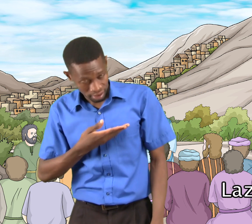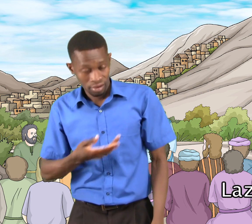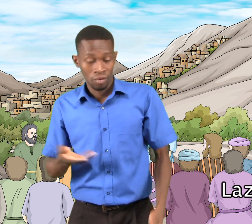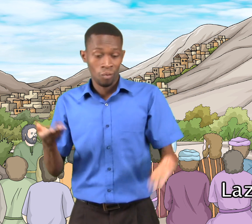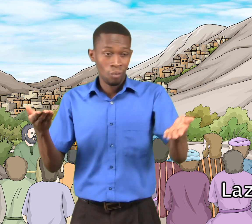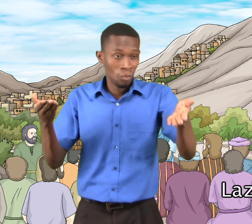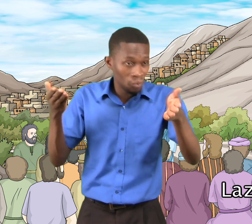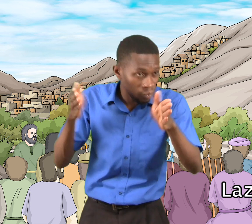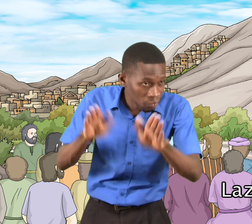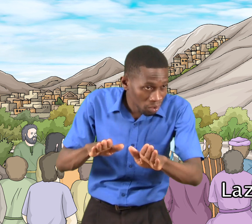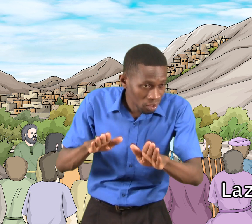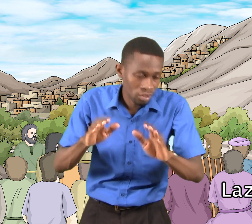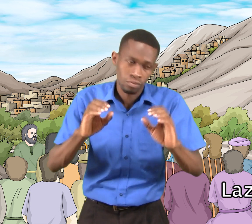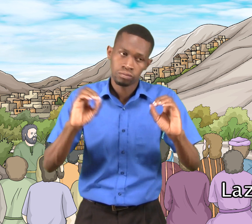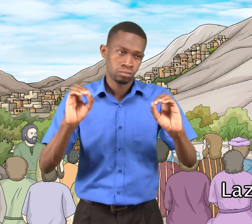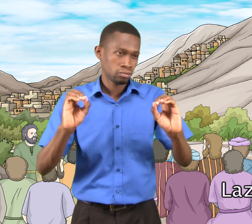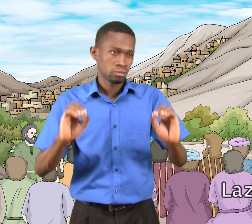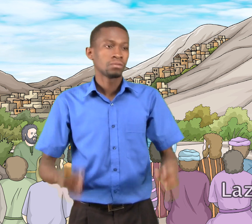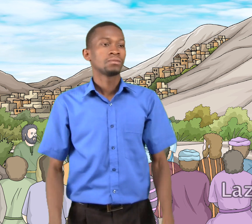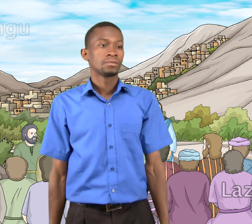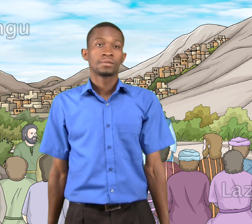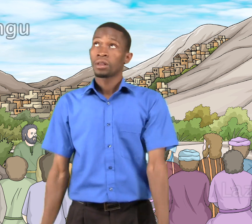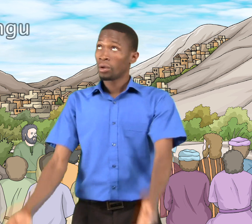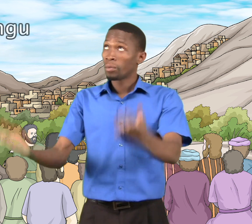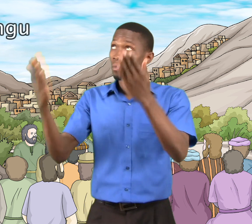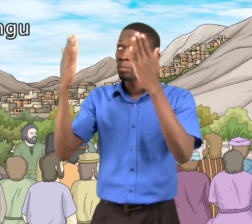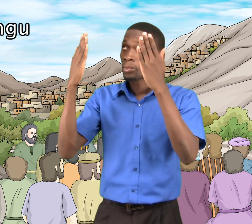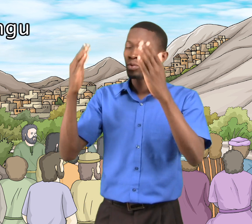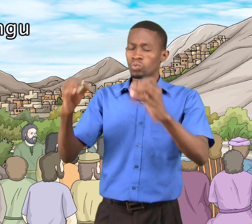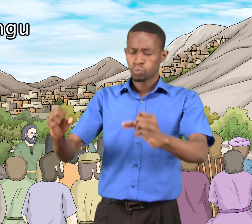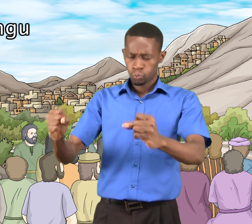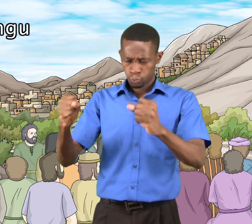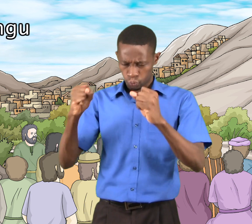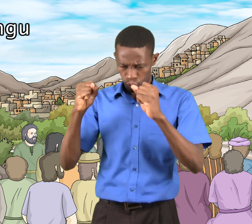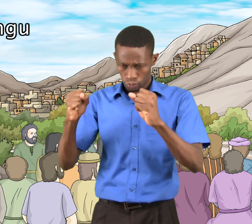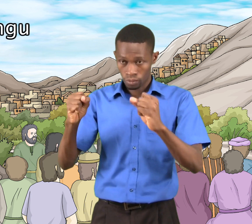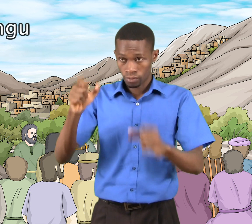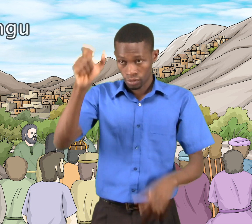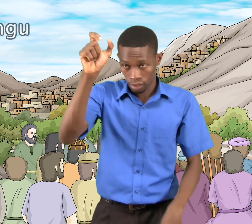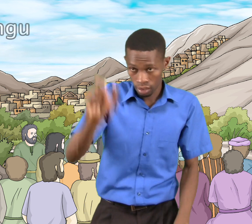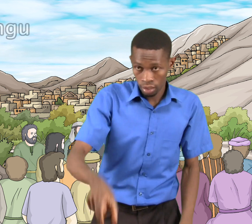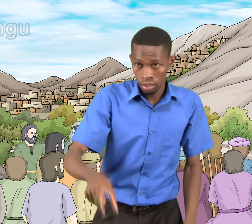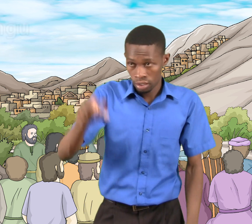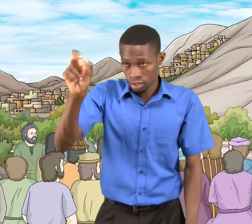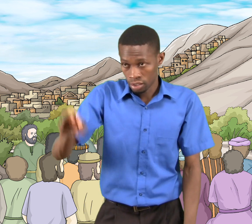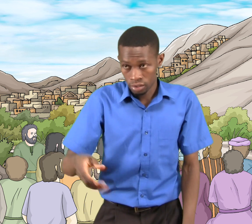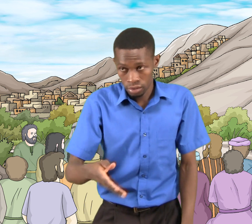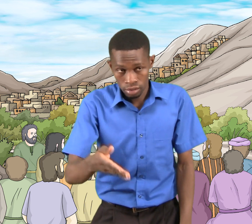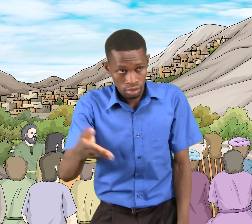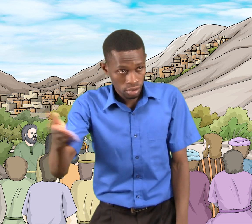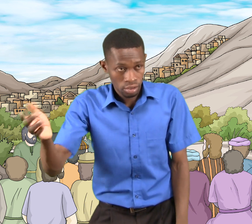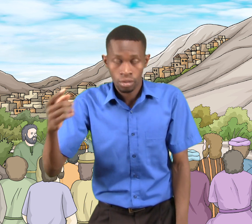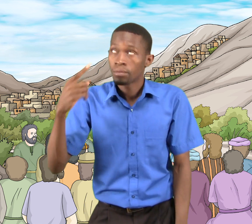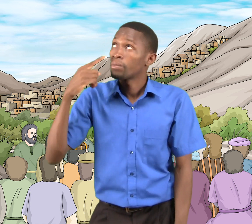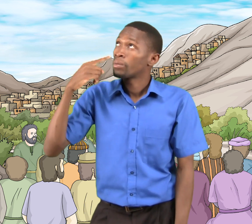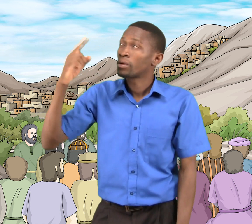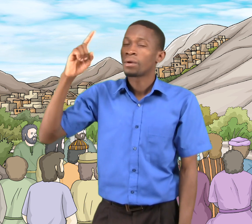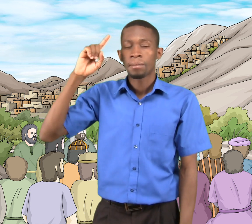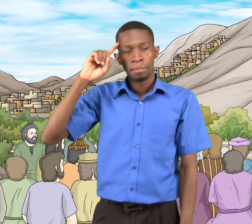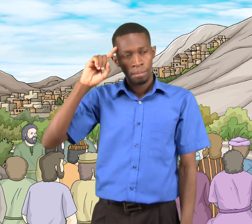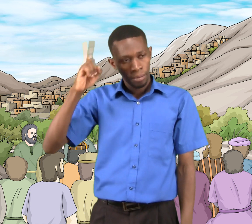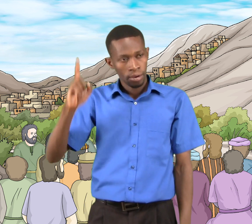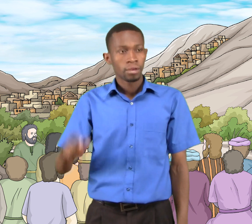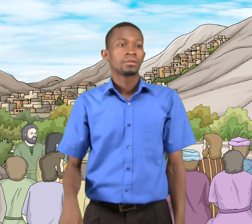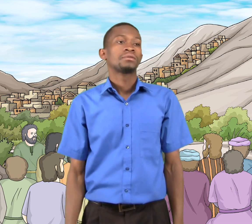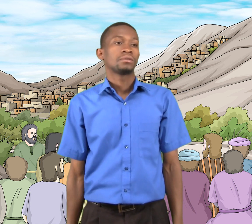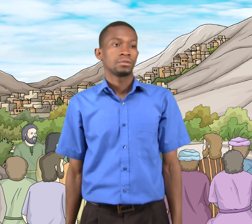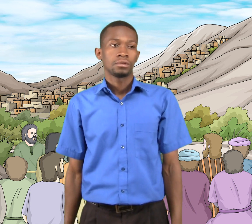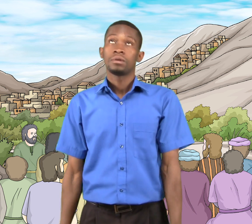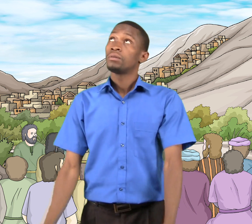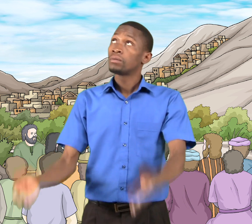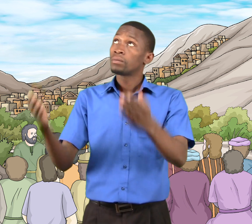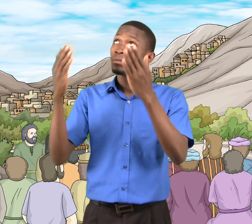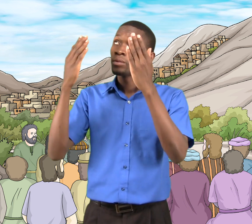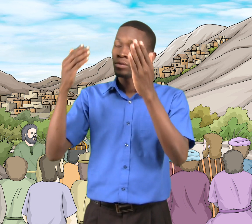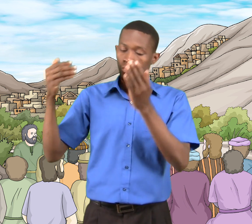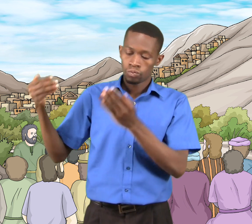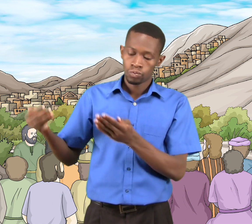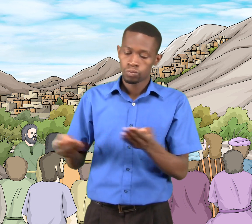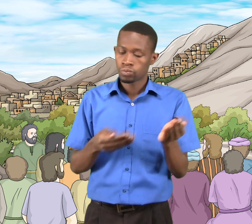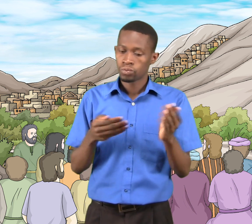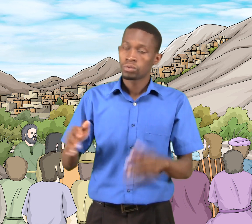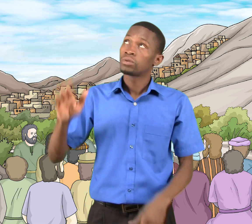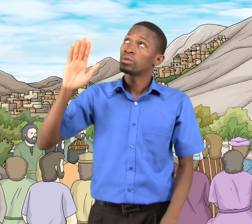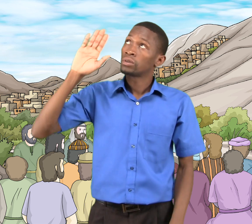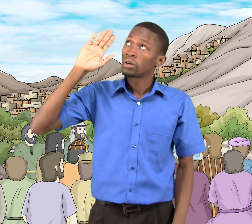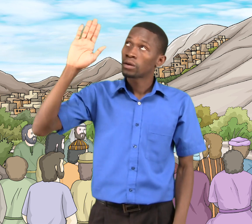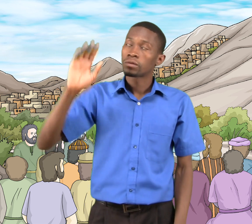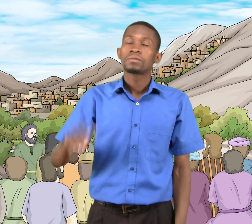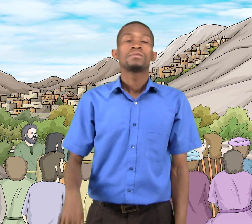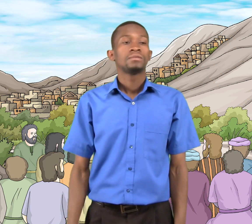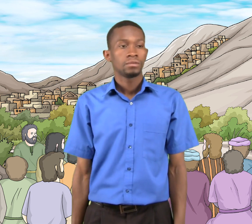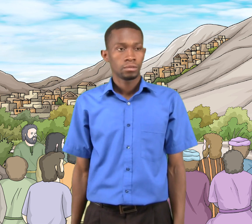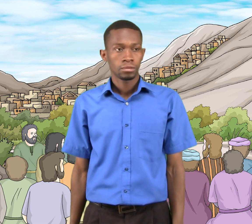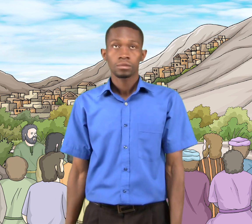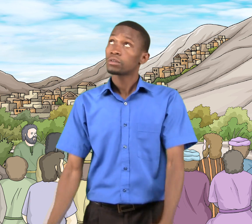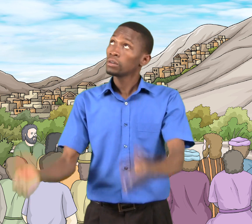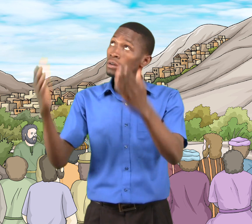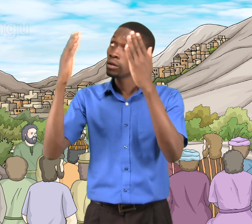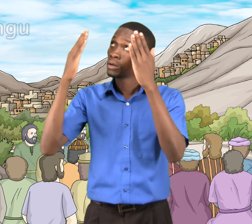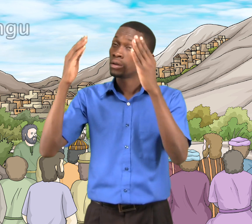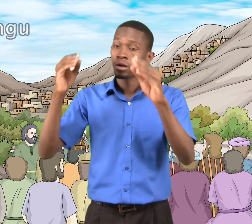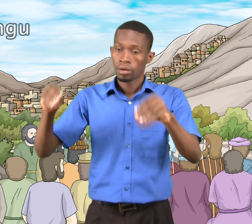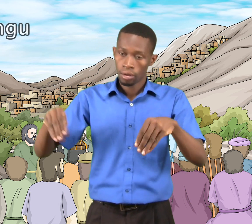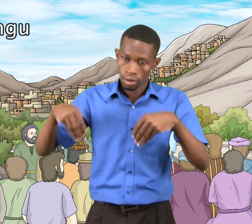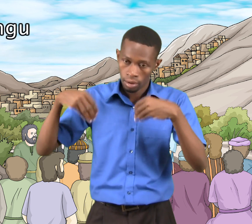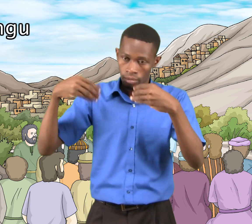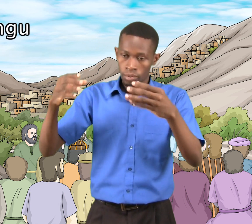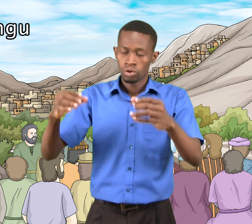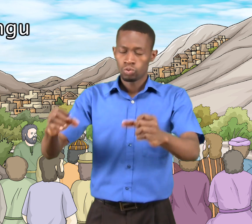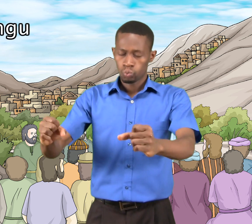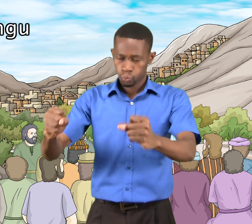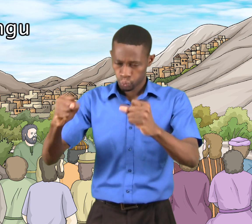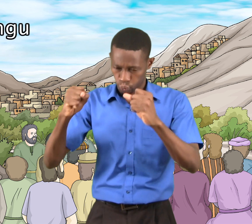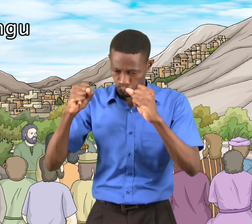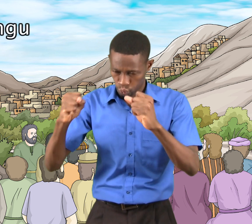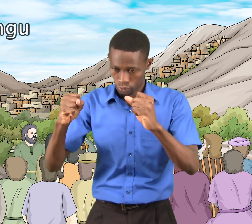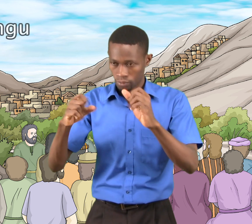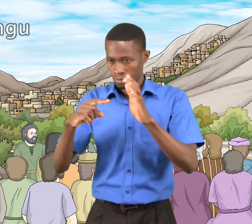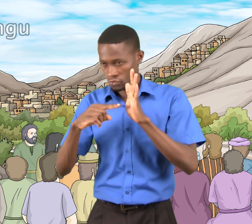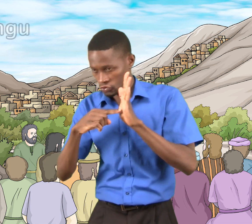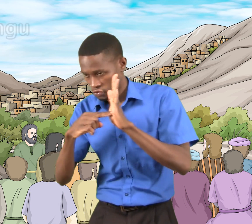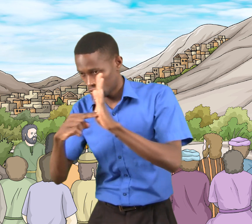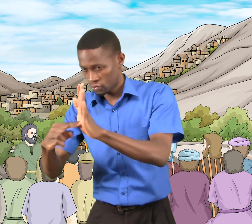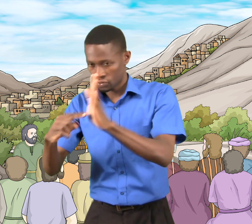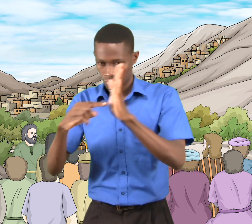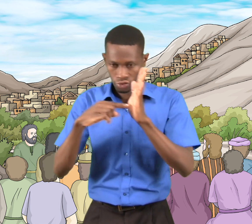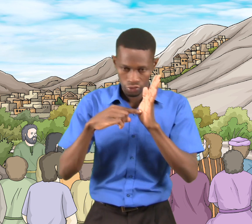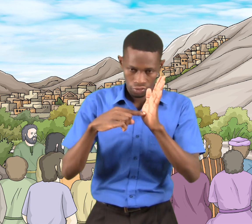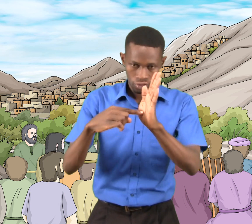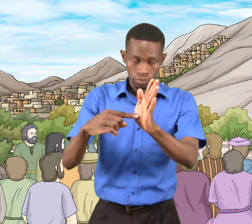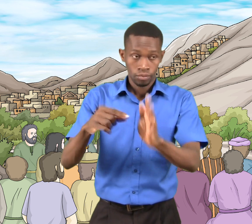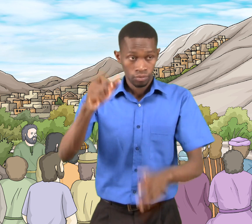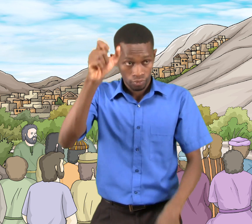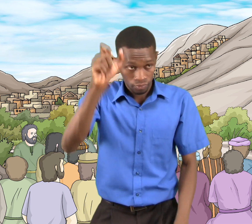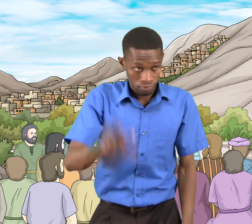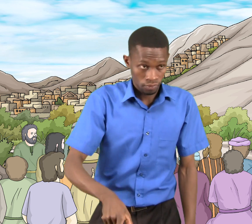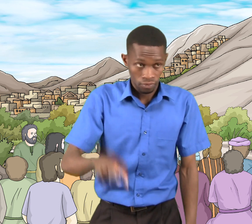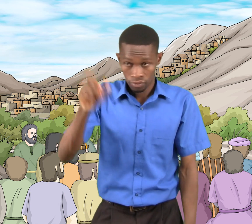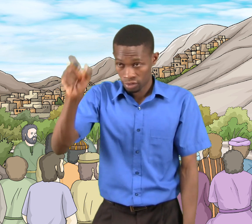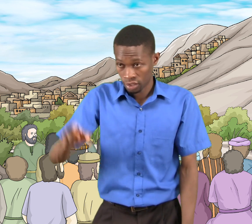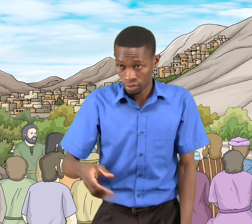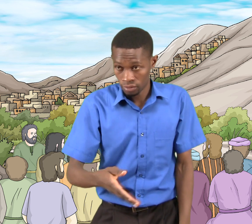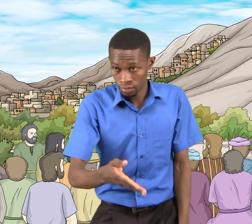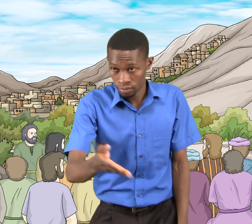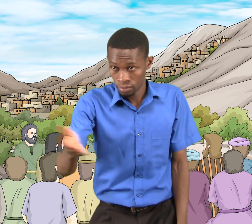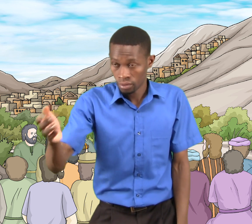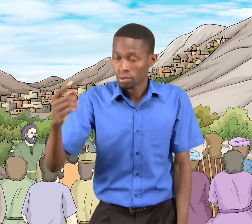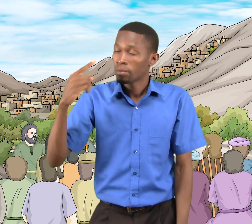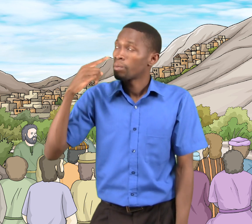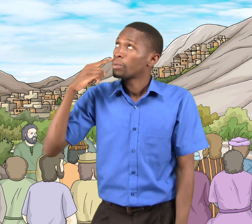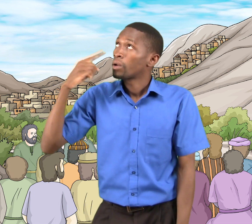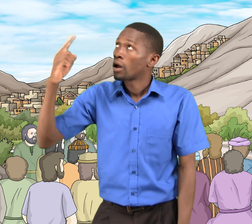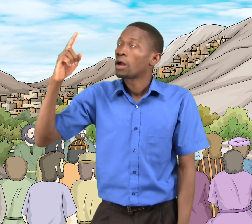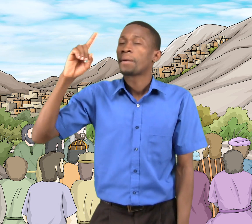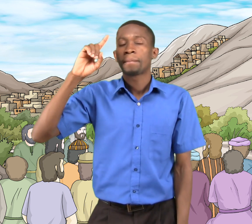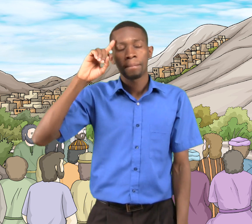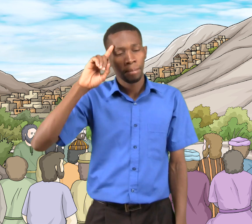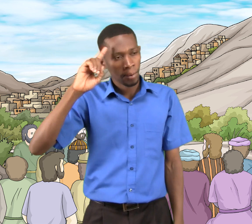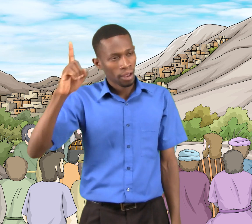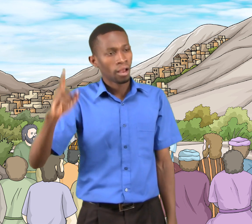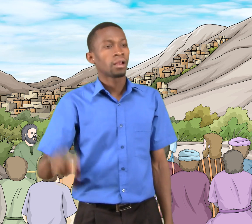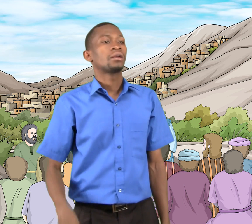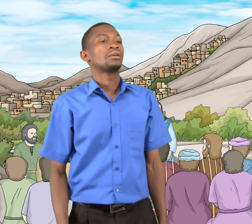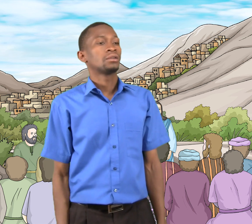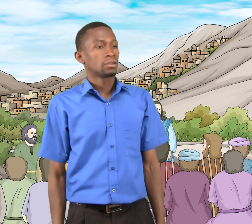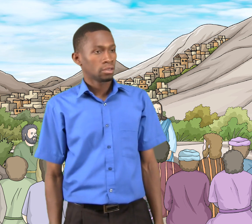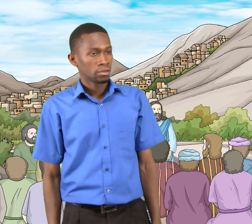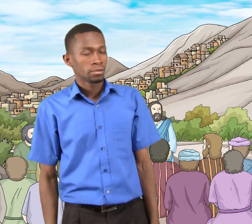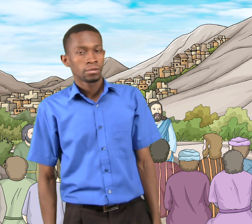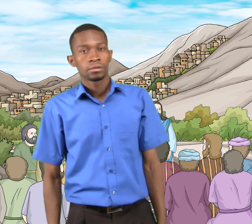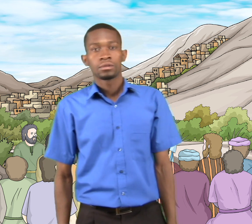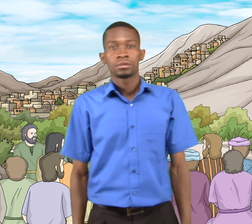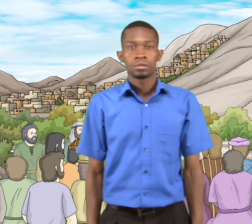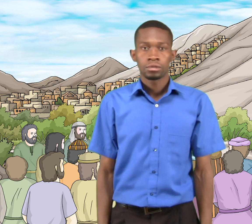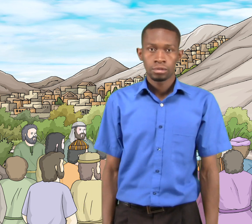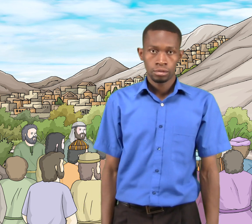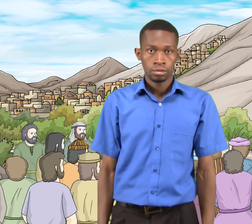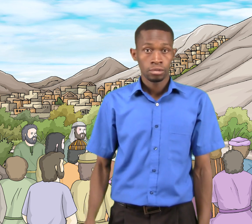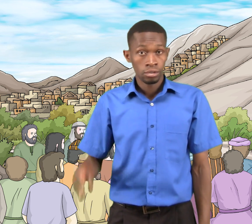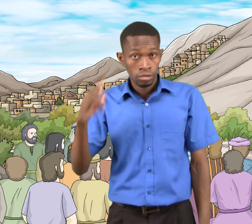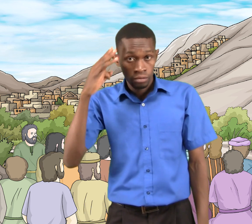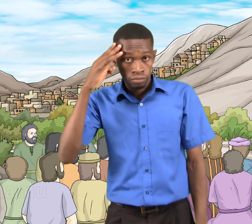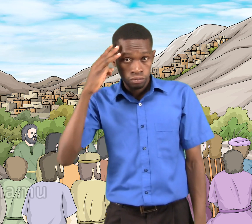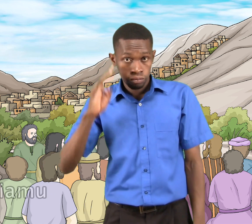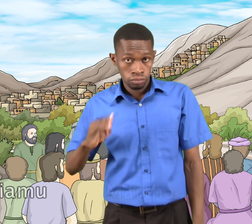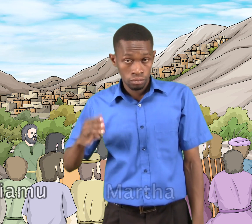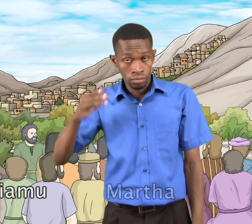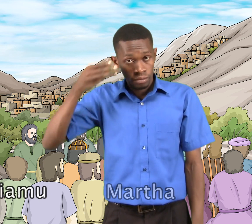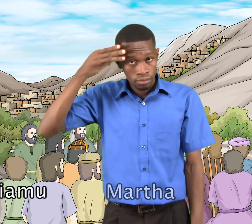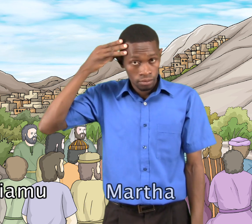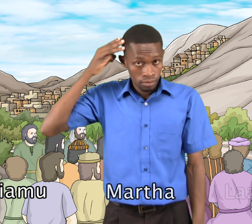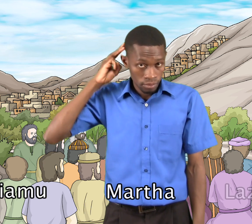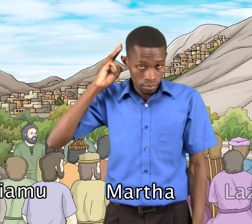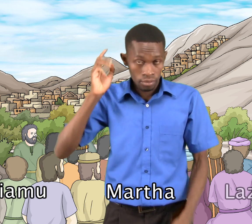No, it is for the glory of God, so that the Son of God may be glorified through it.”